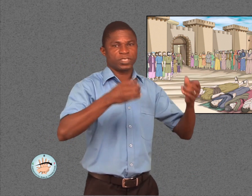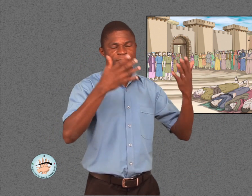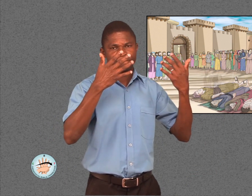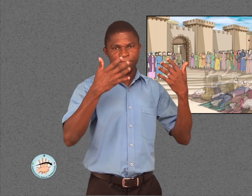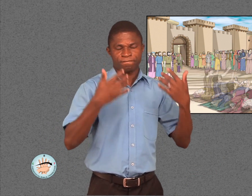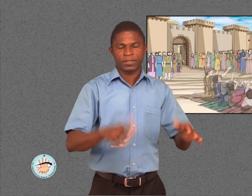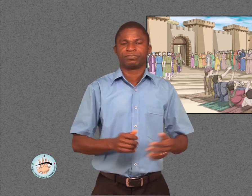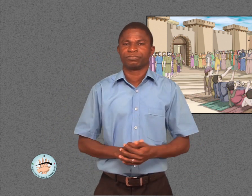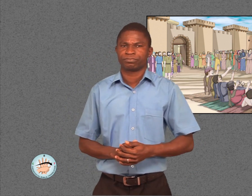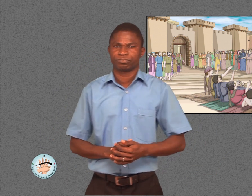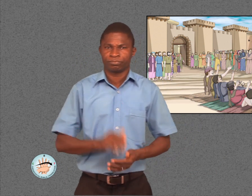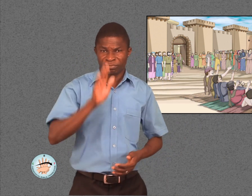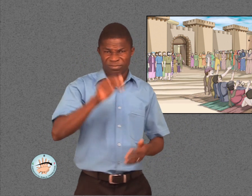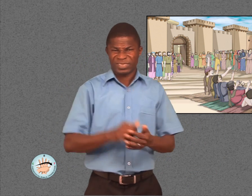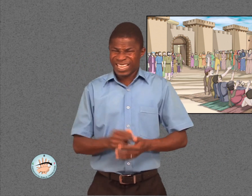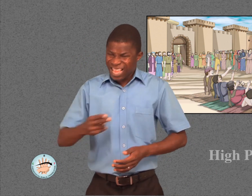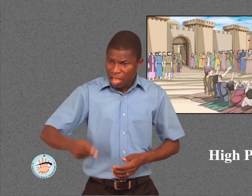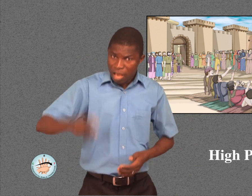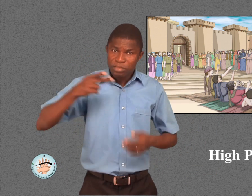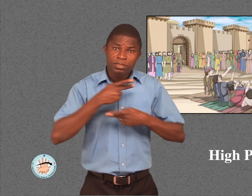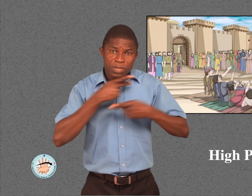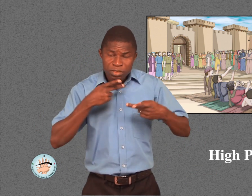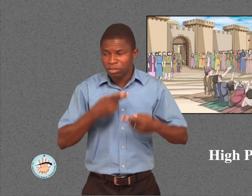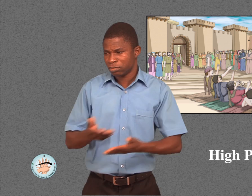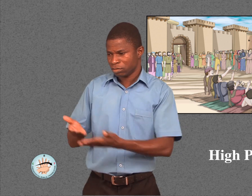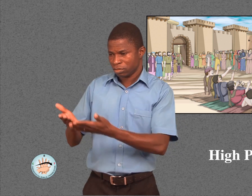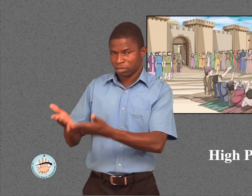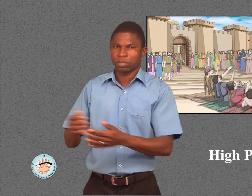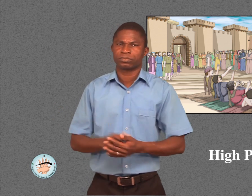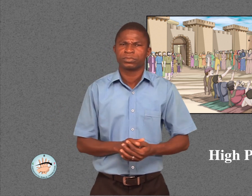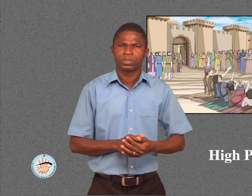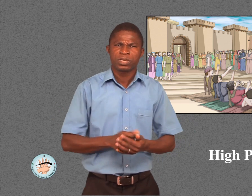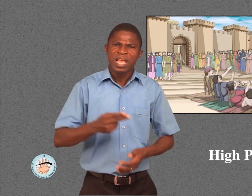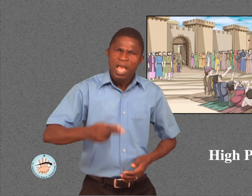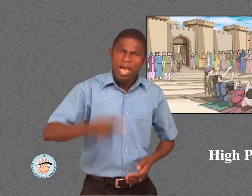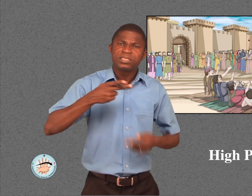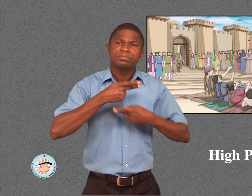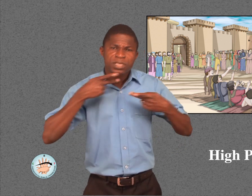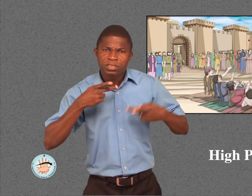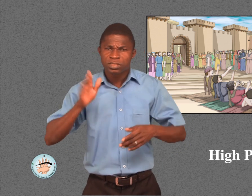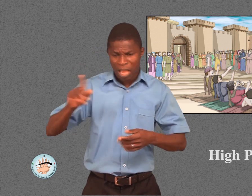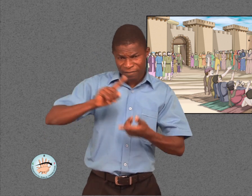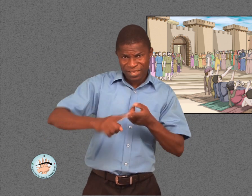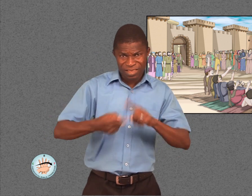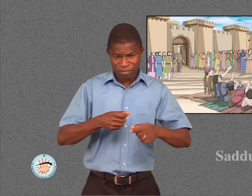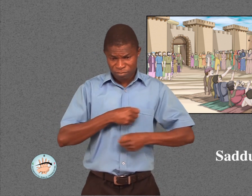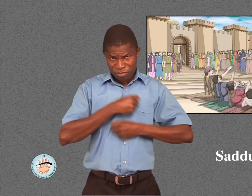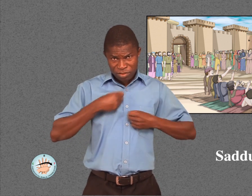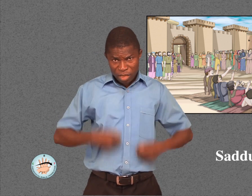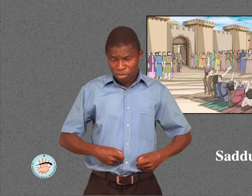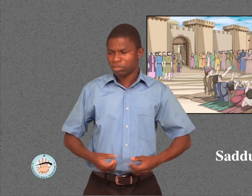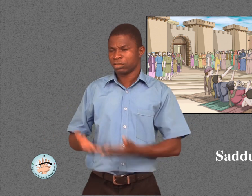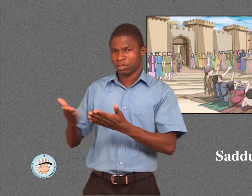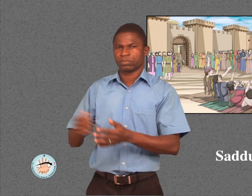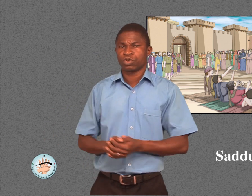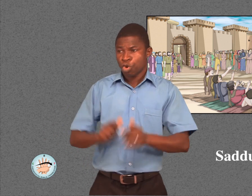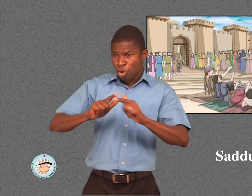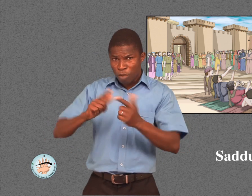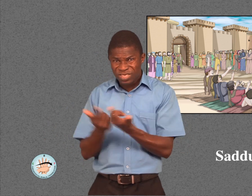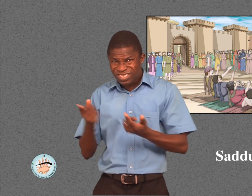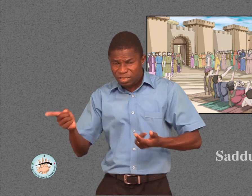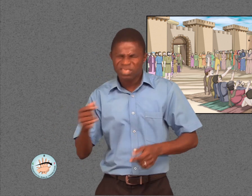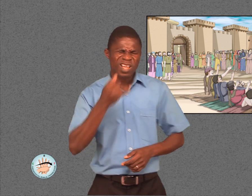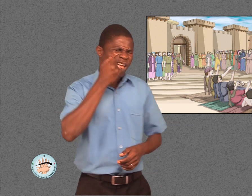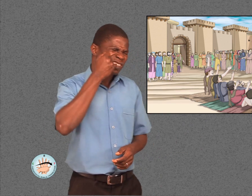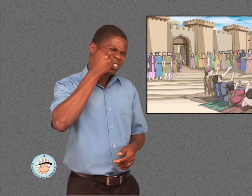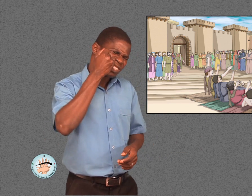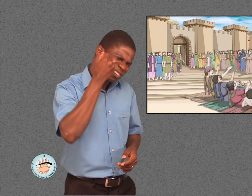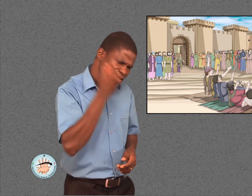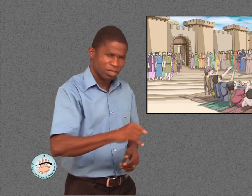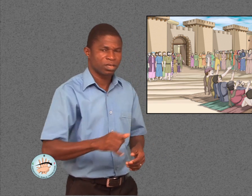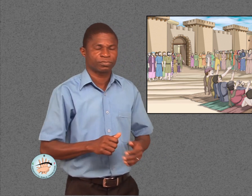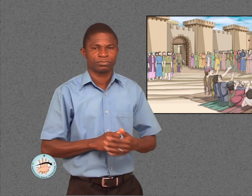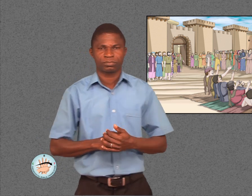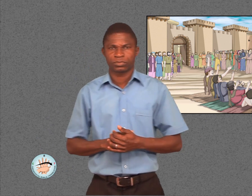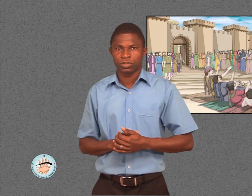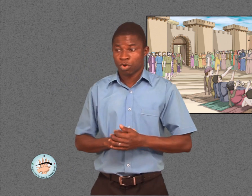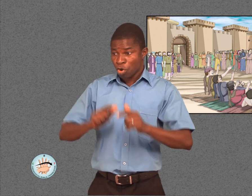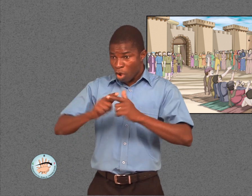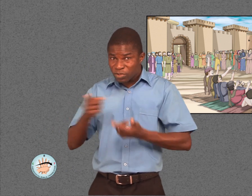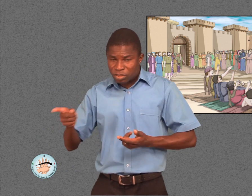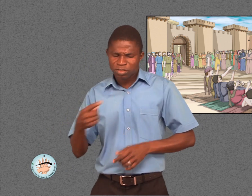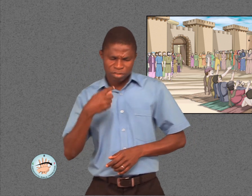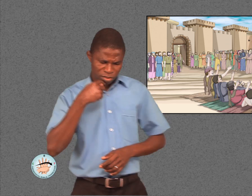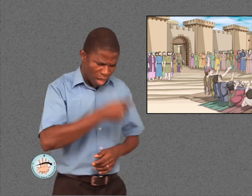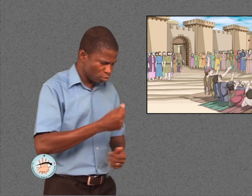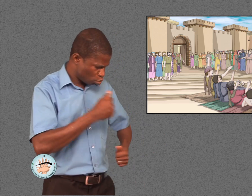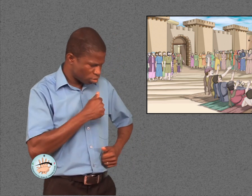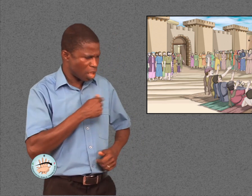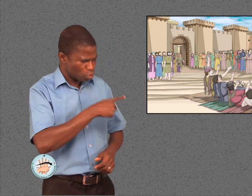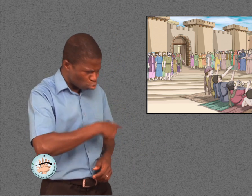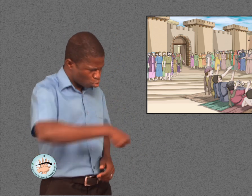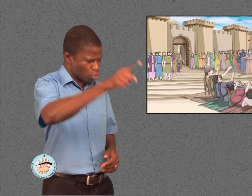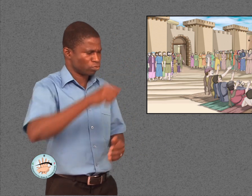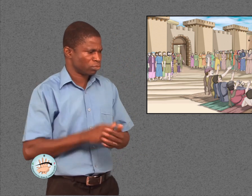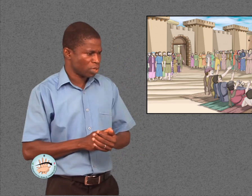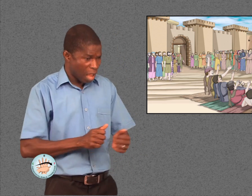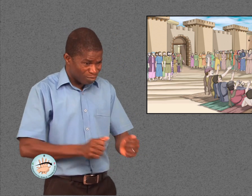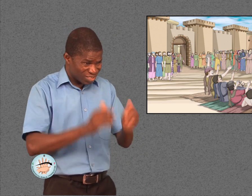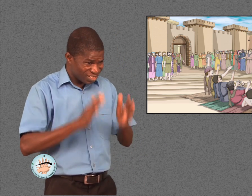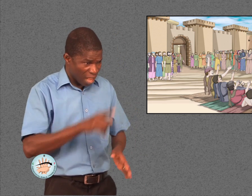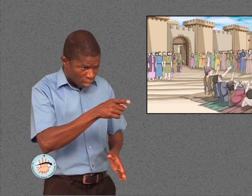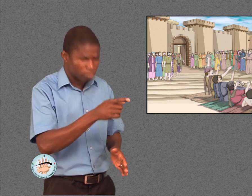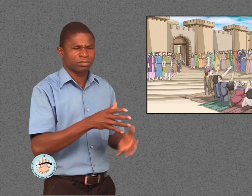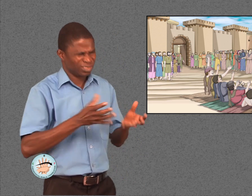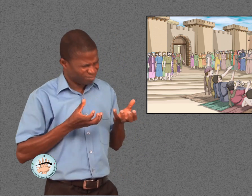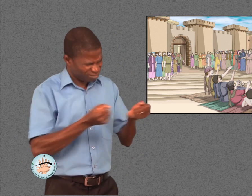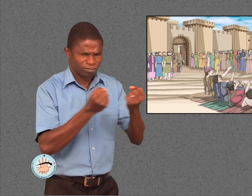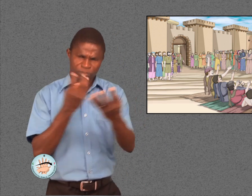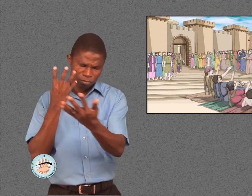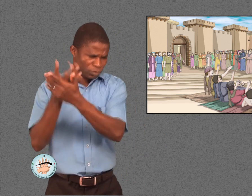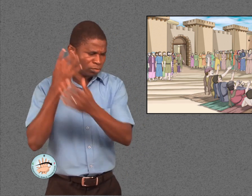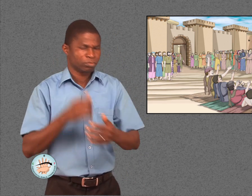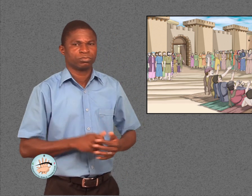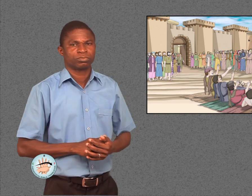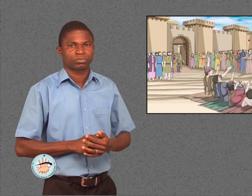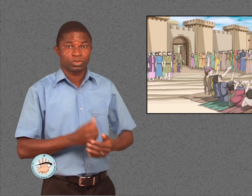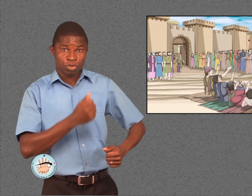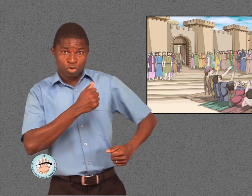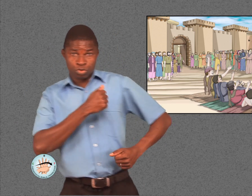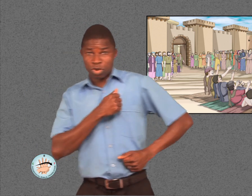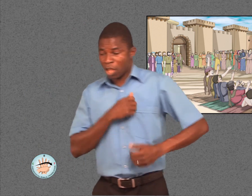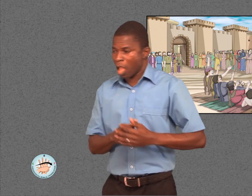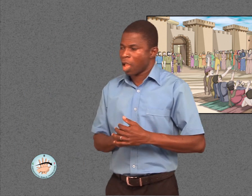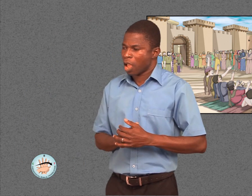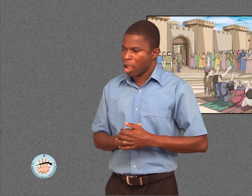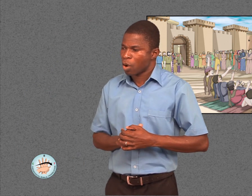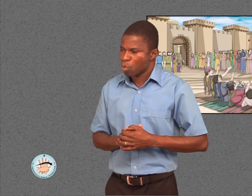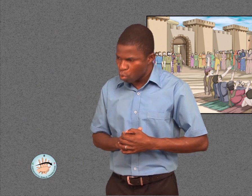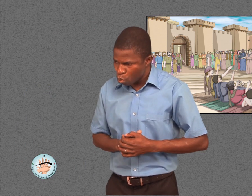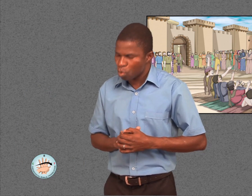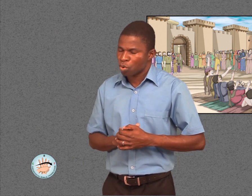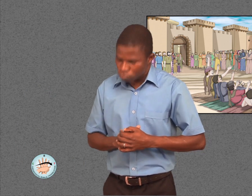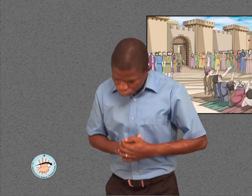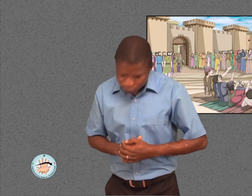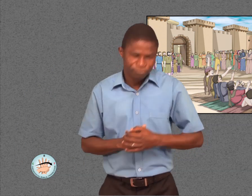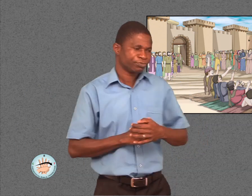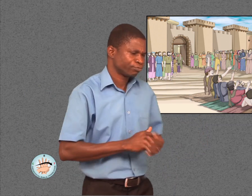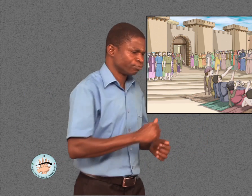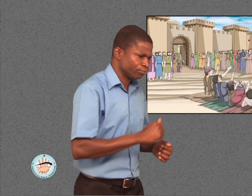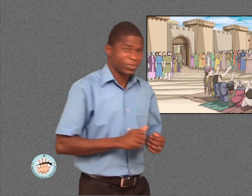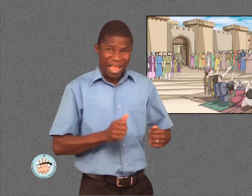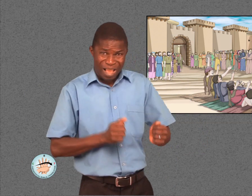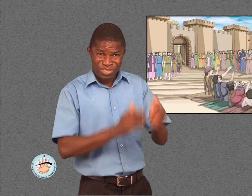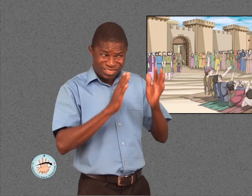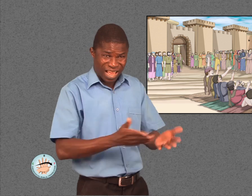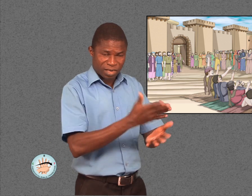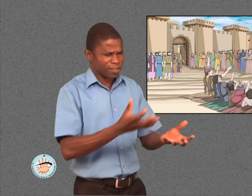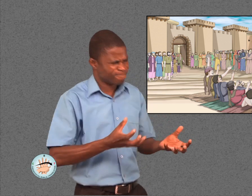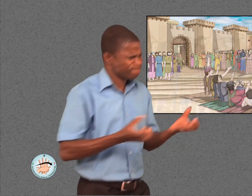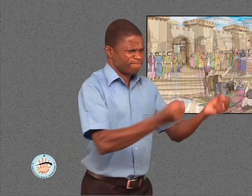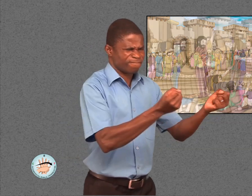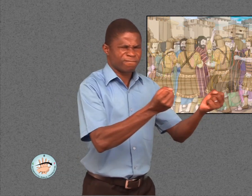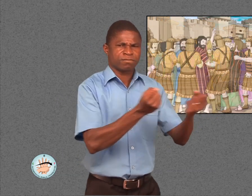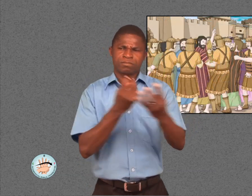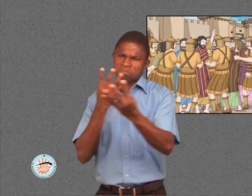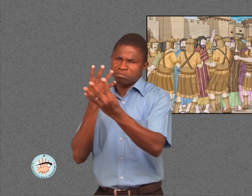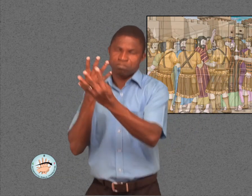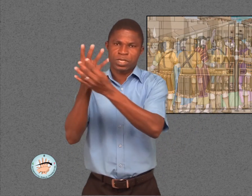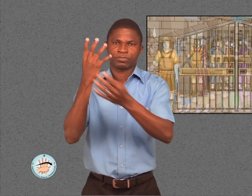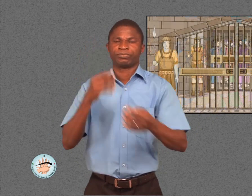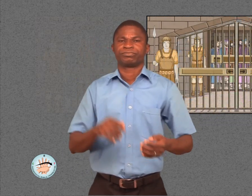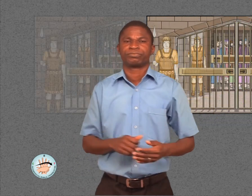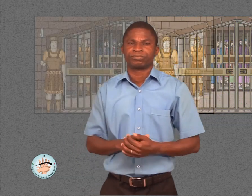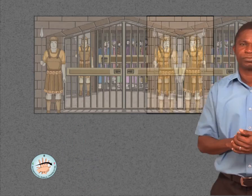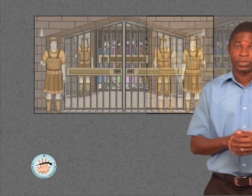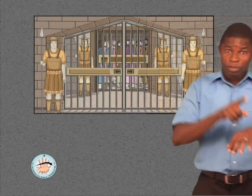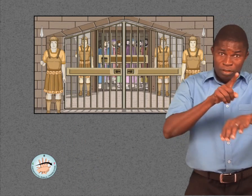Then the high priest and all his associates, who belonged to the party of the Sadducees, were filled with jealousy.